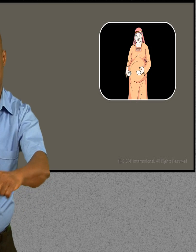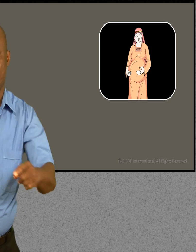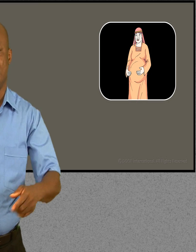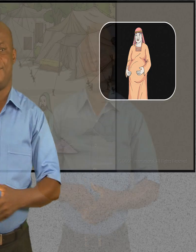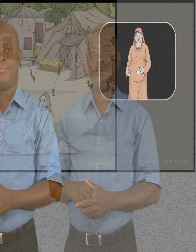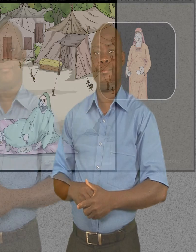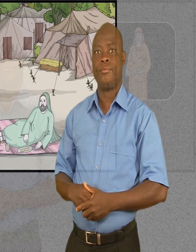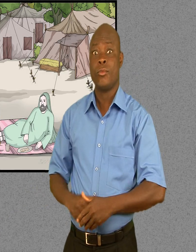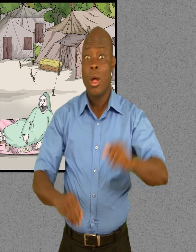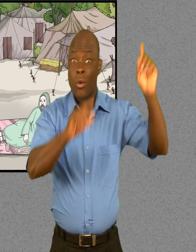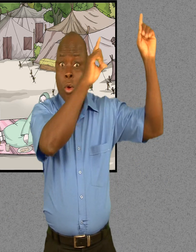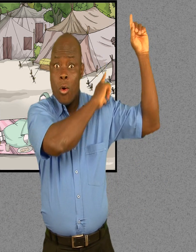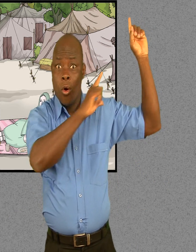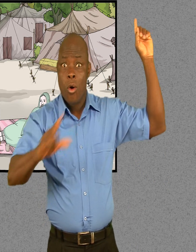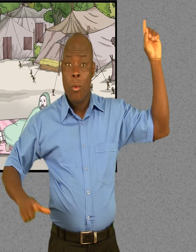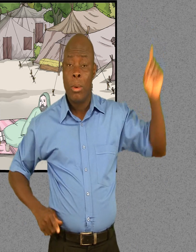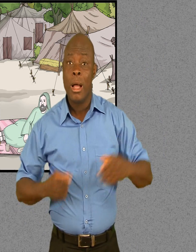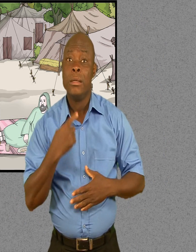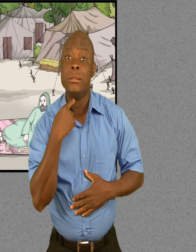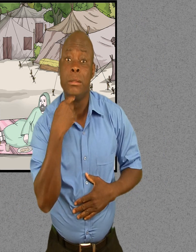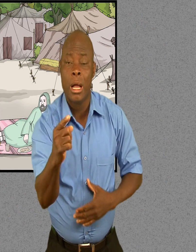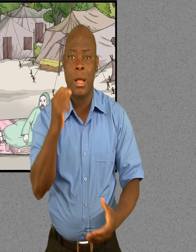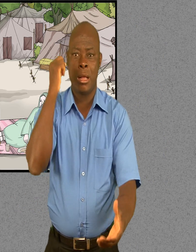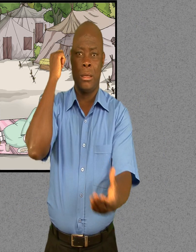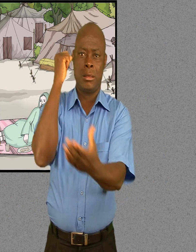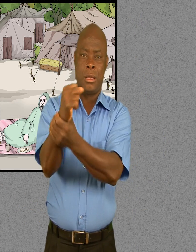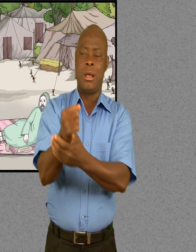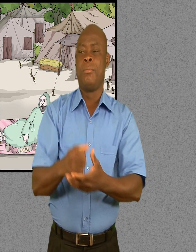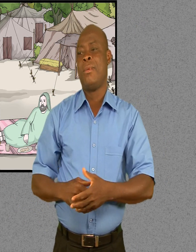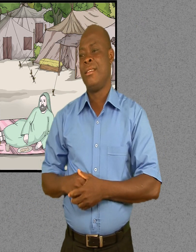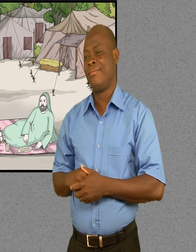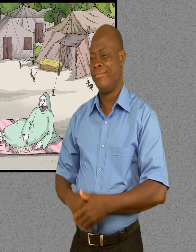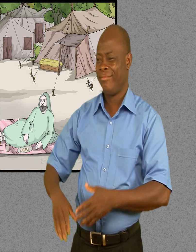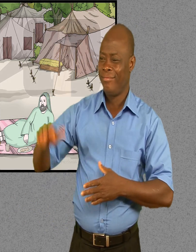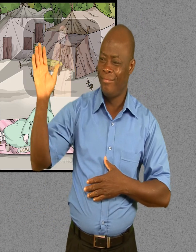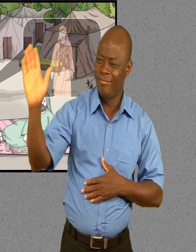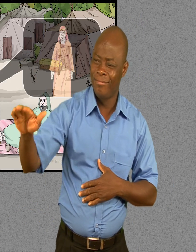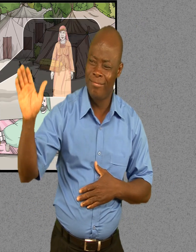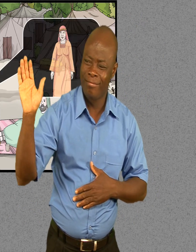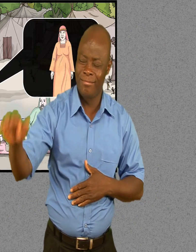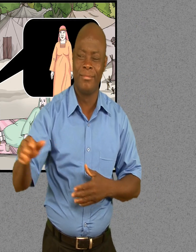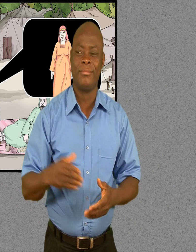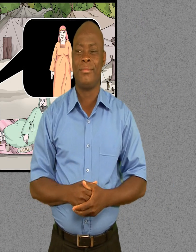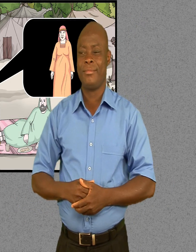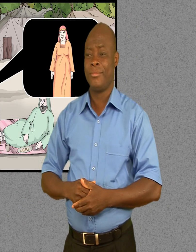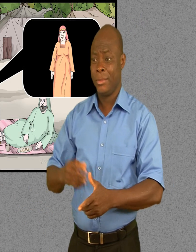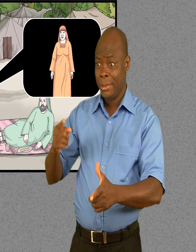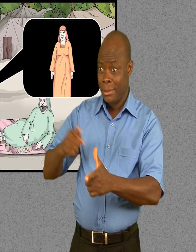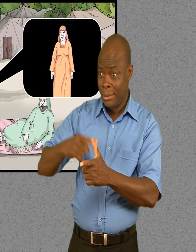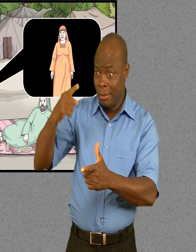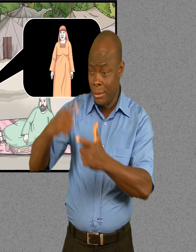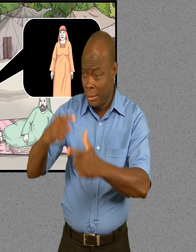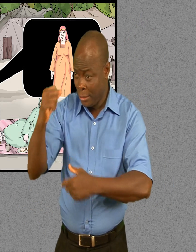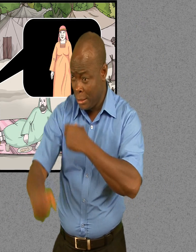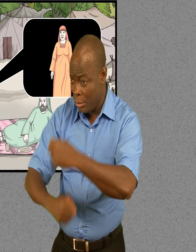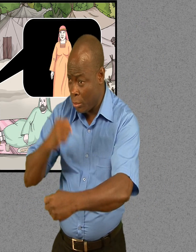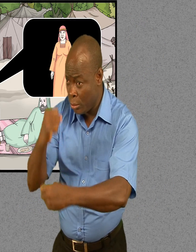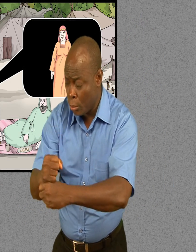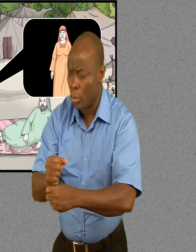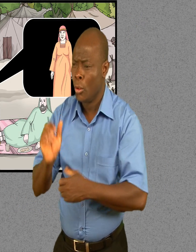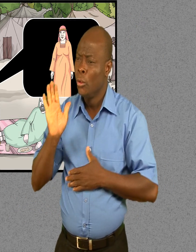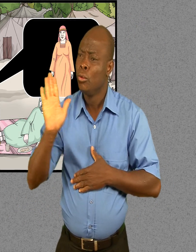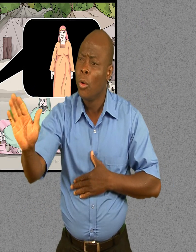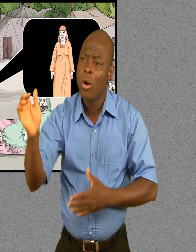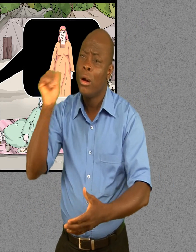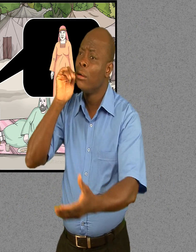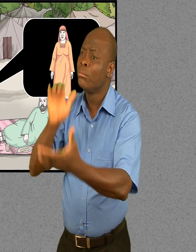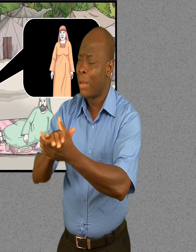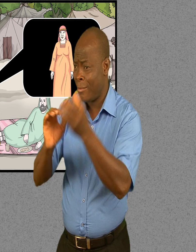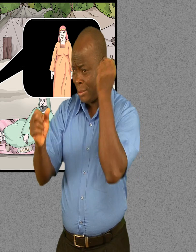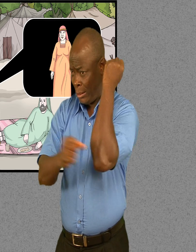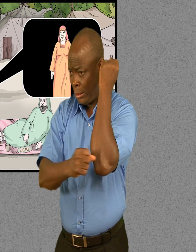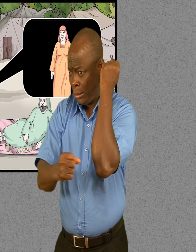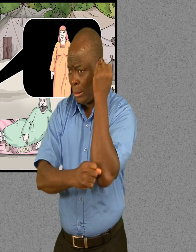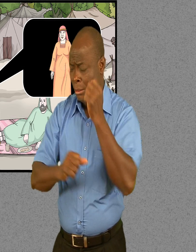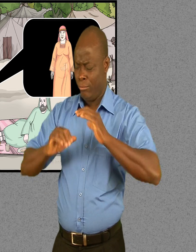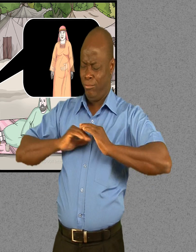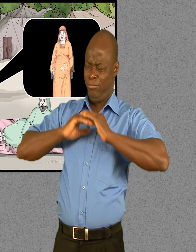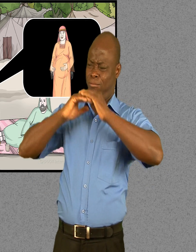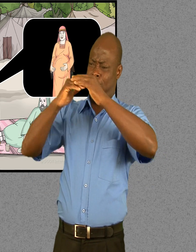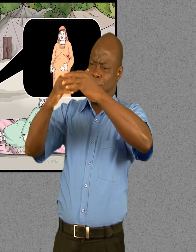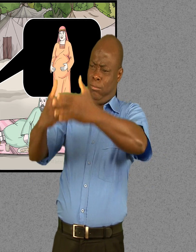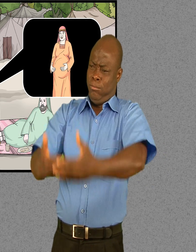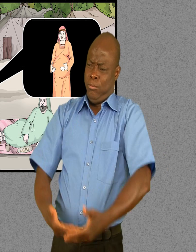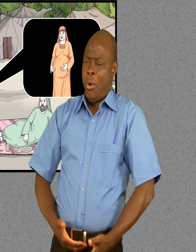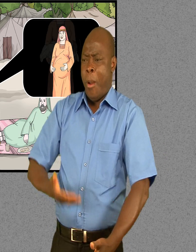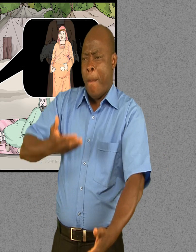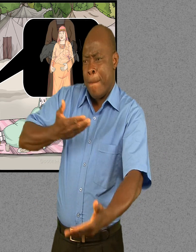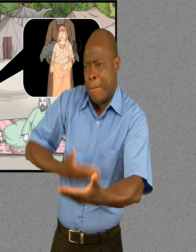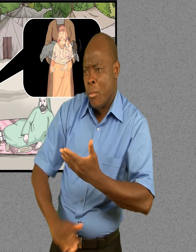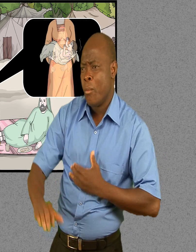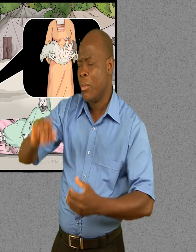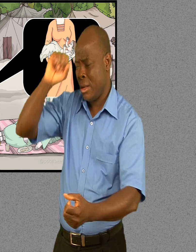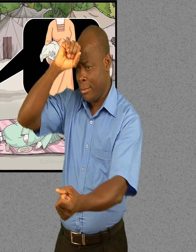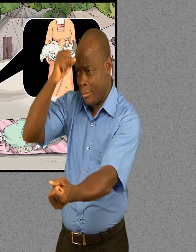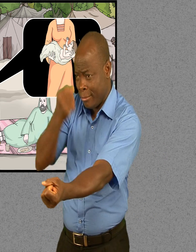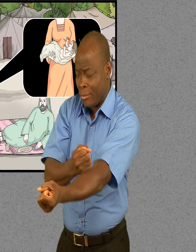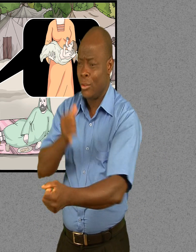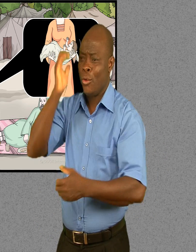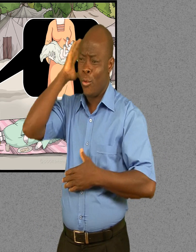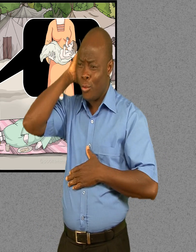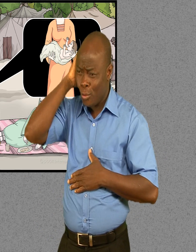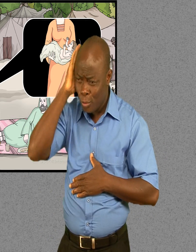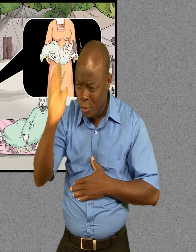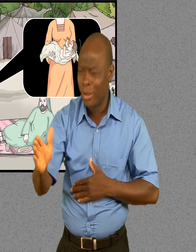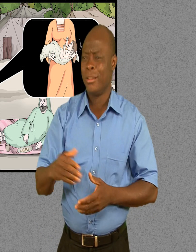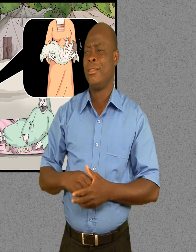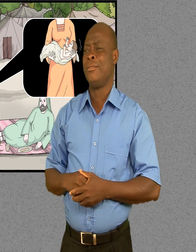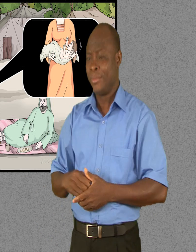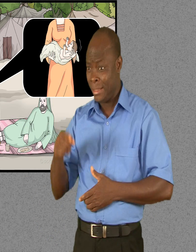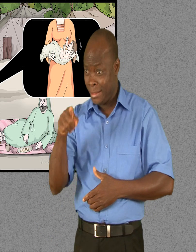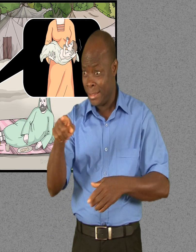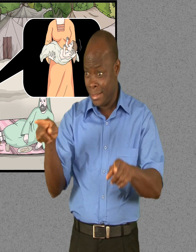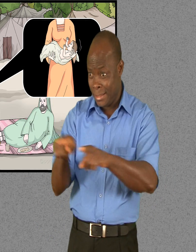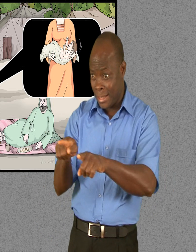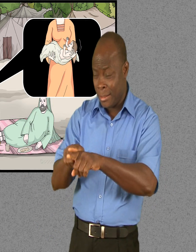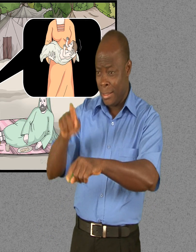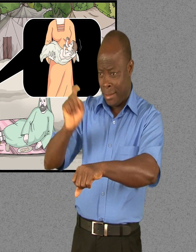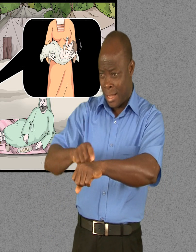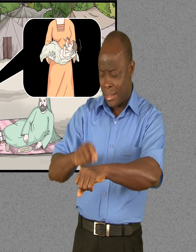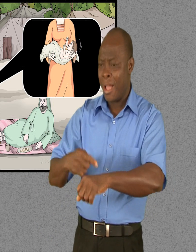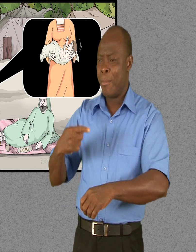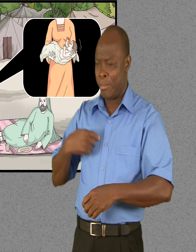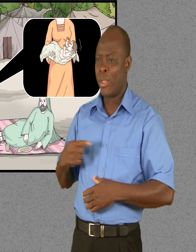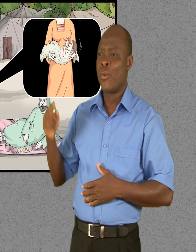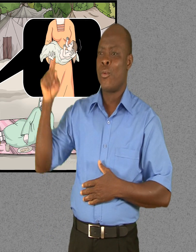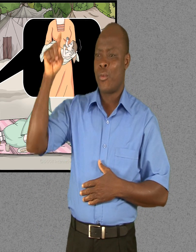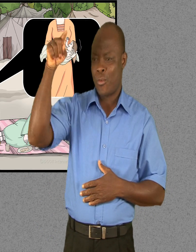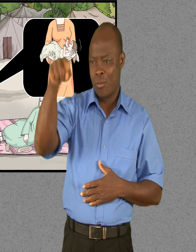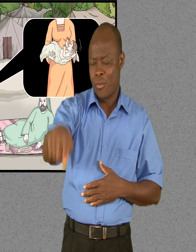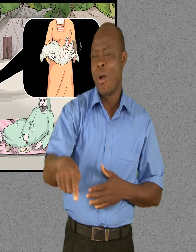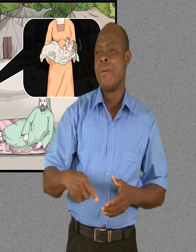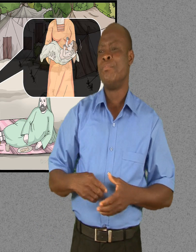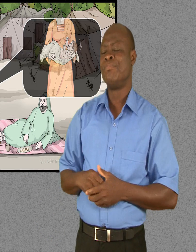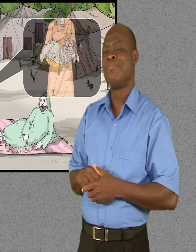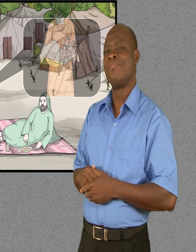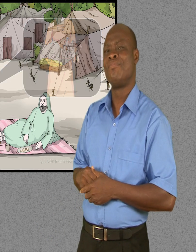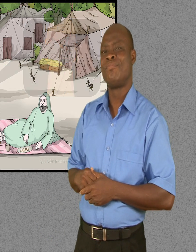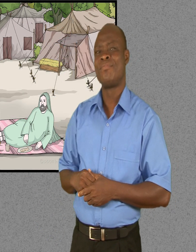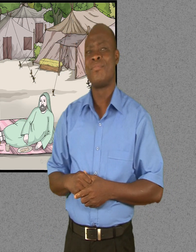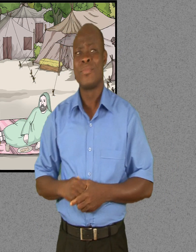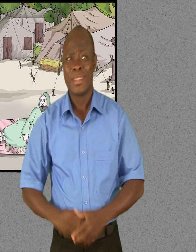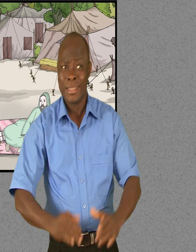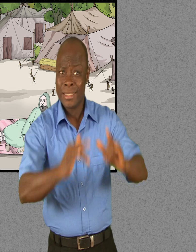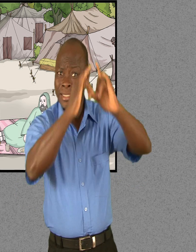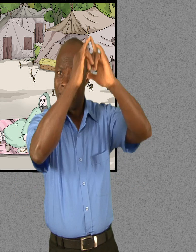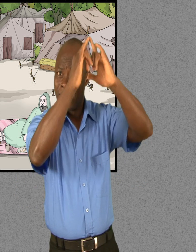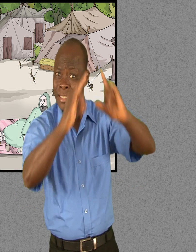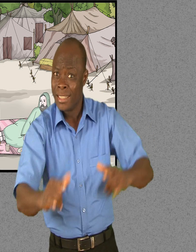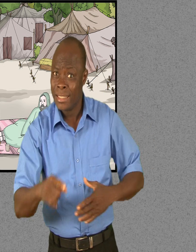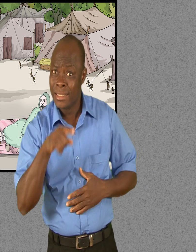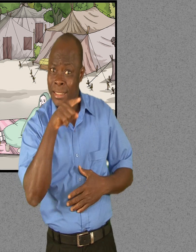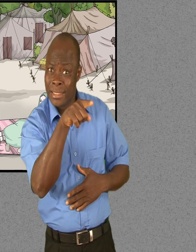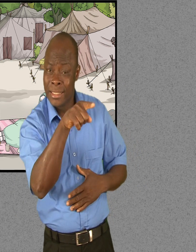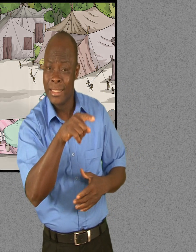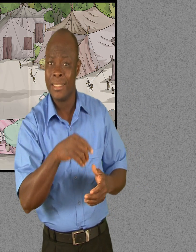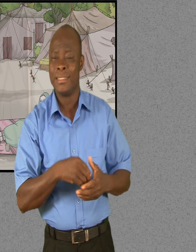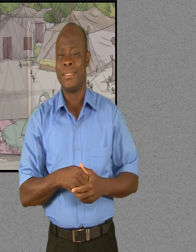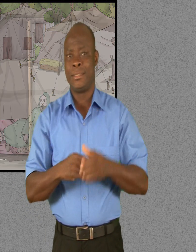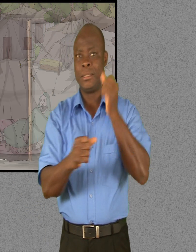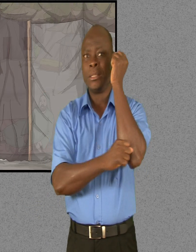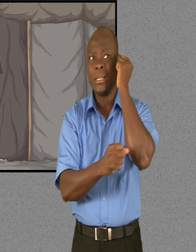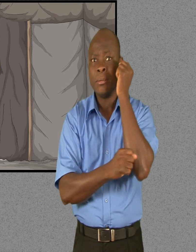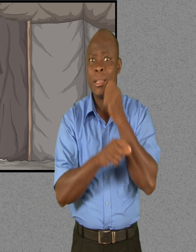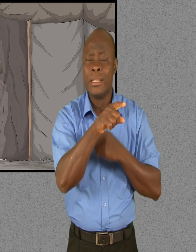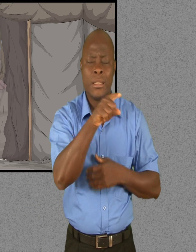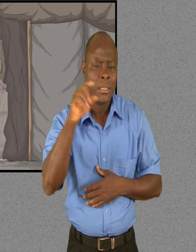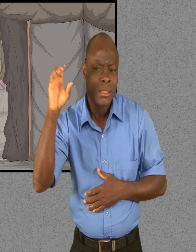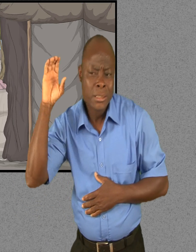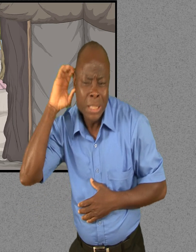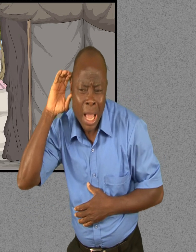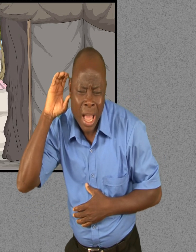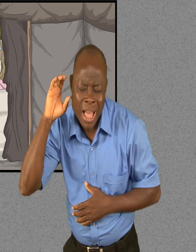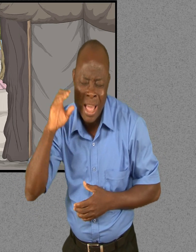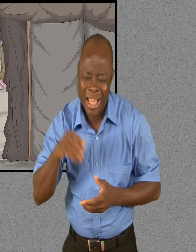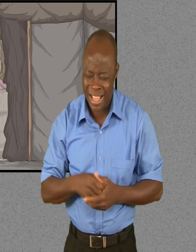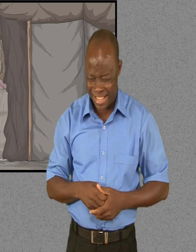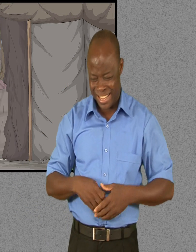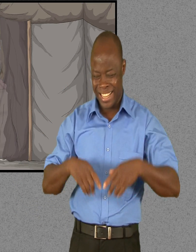Then the LORD said, “I will surely return to you at this time next year, and your wife Sarah will have a son!”